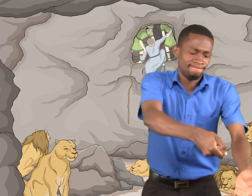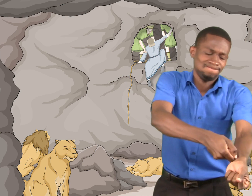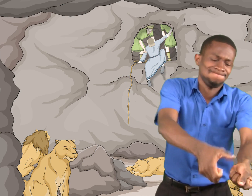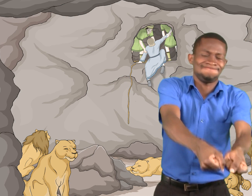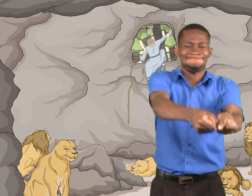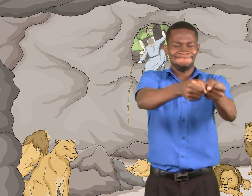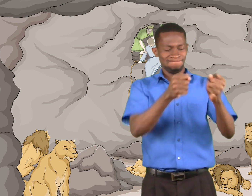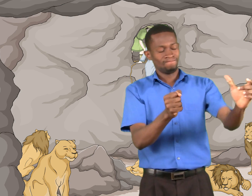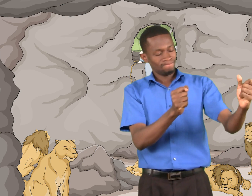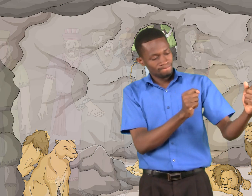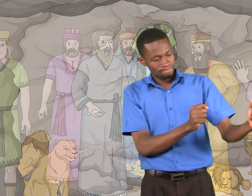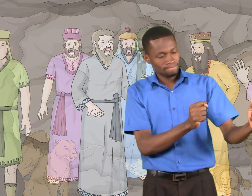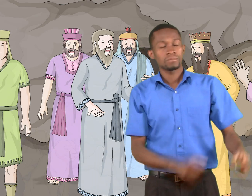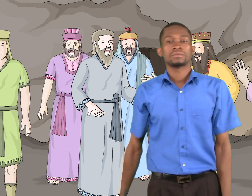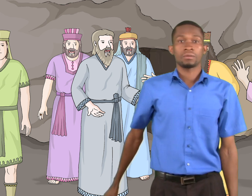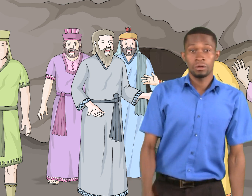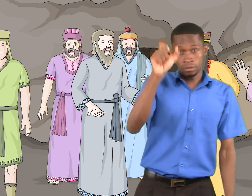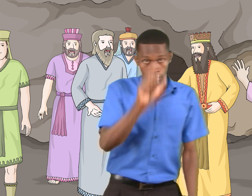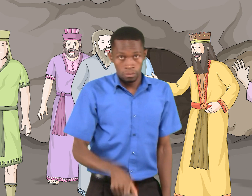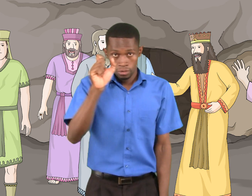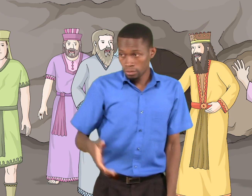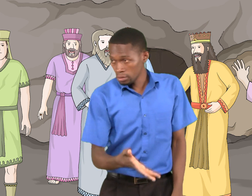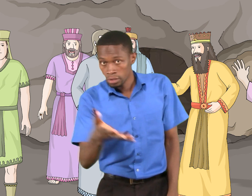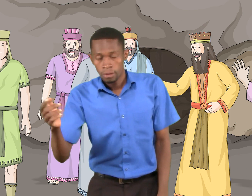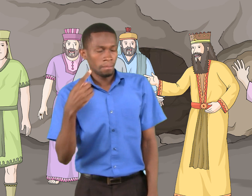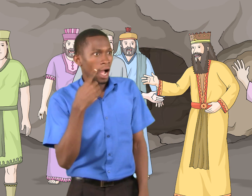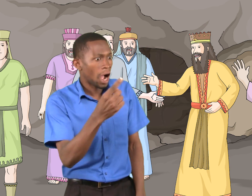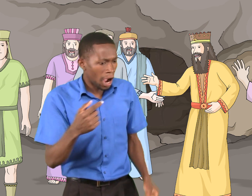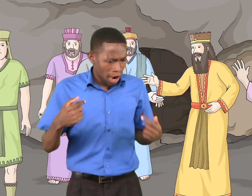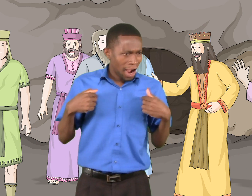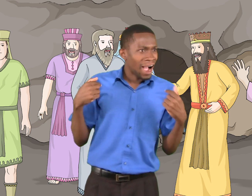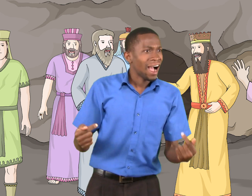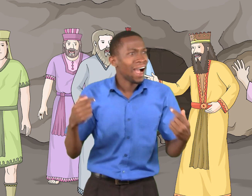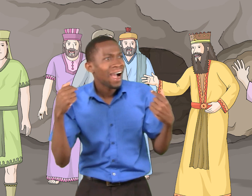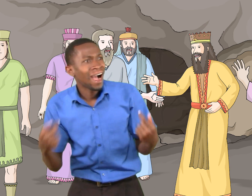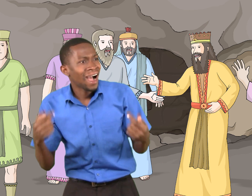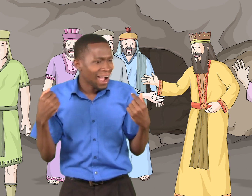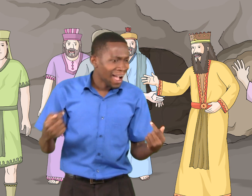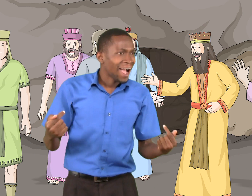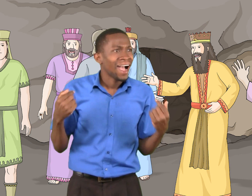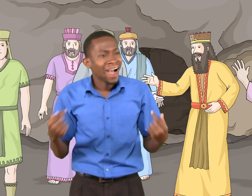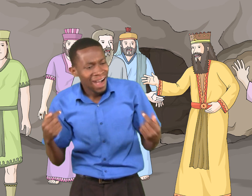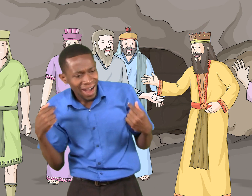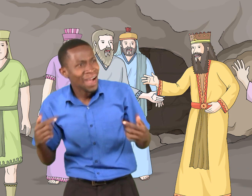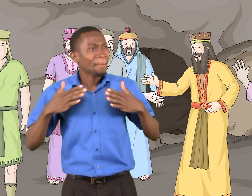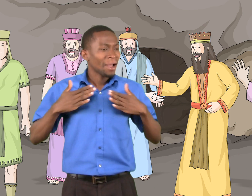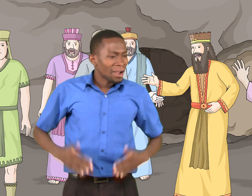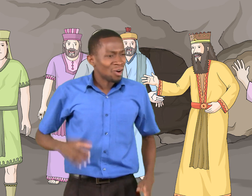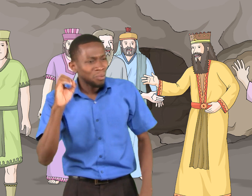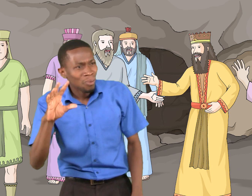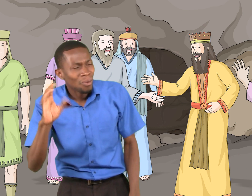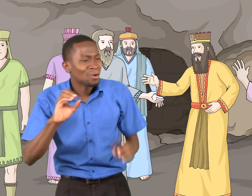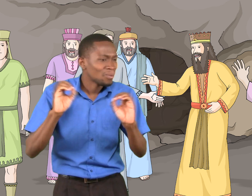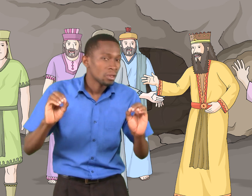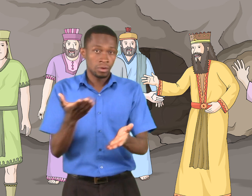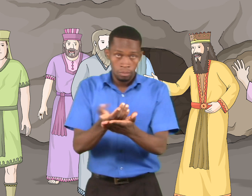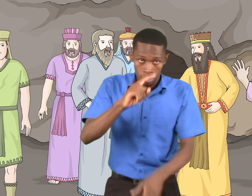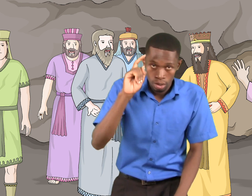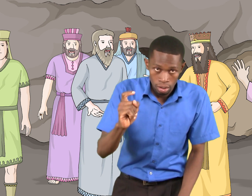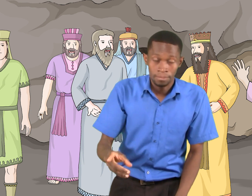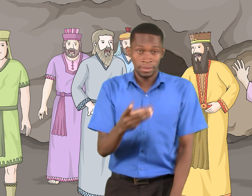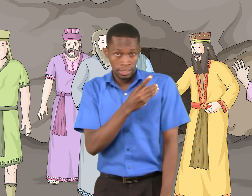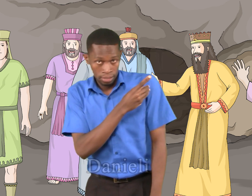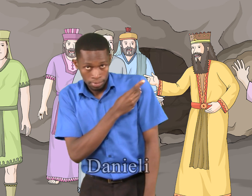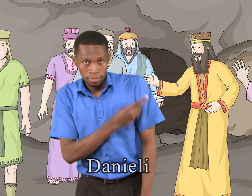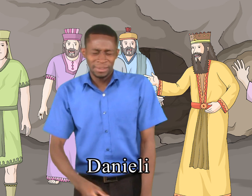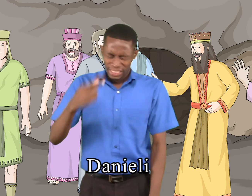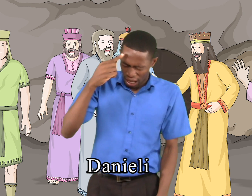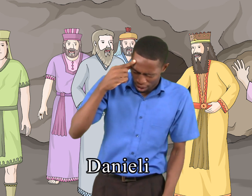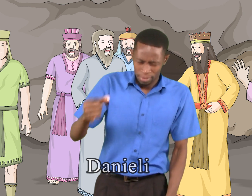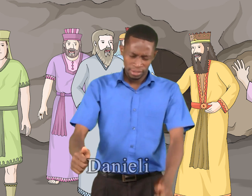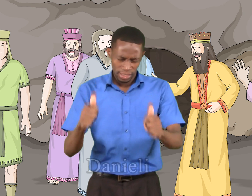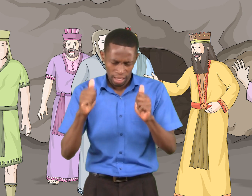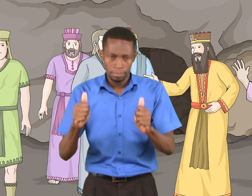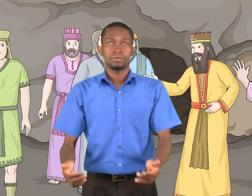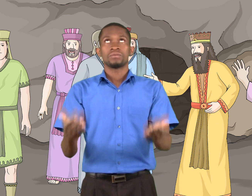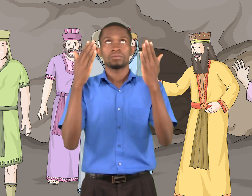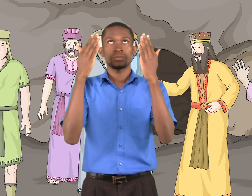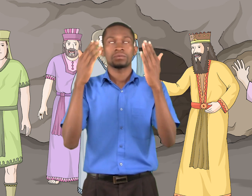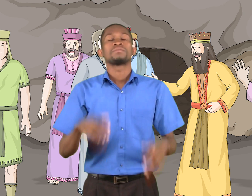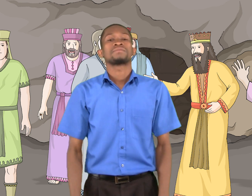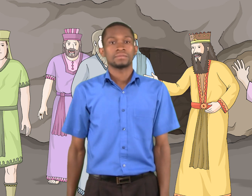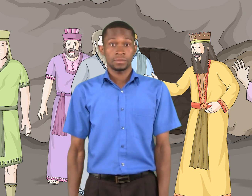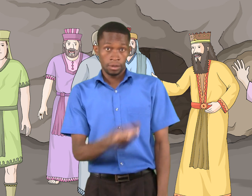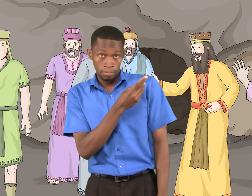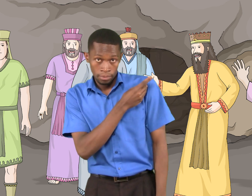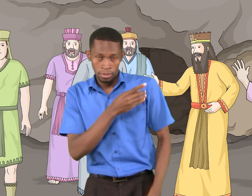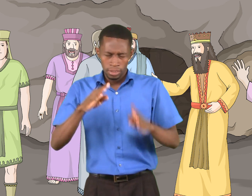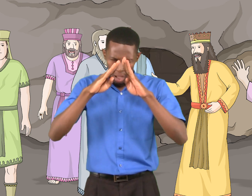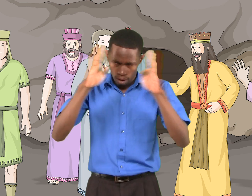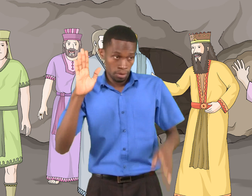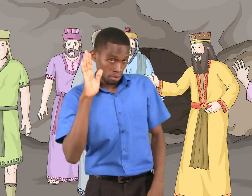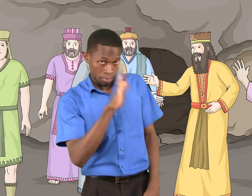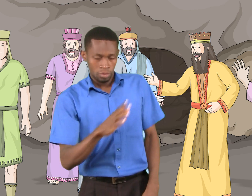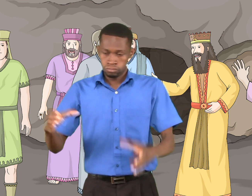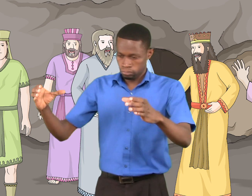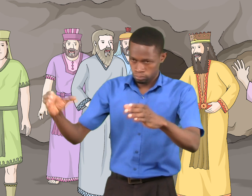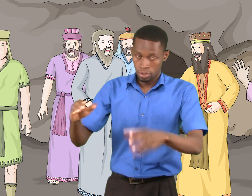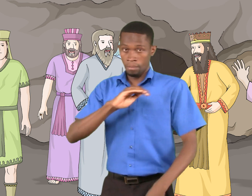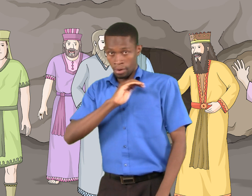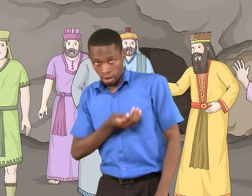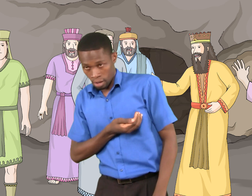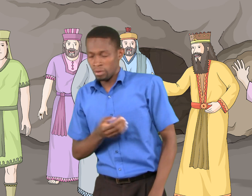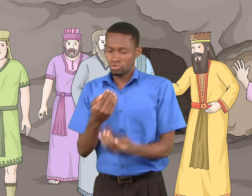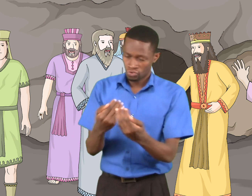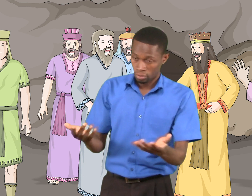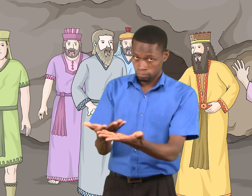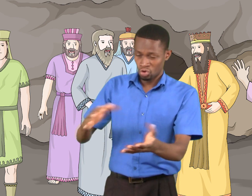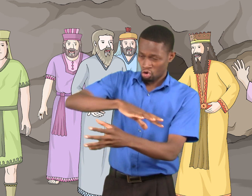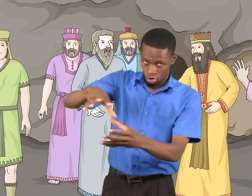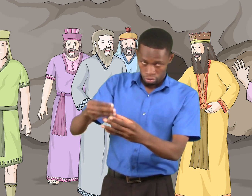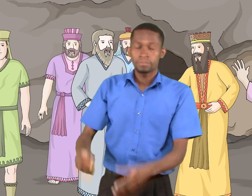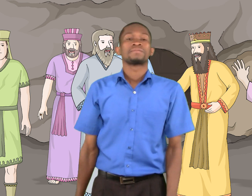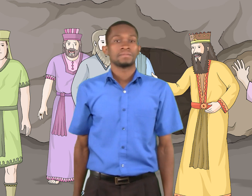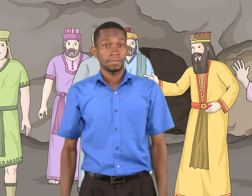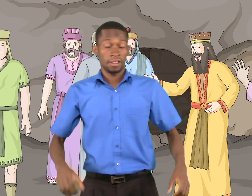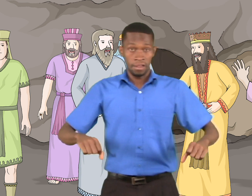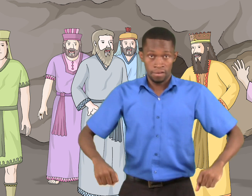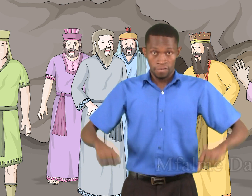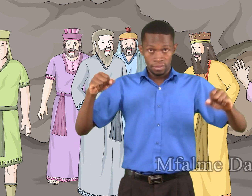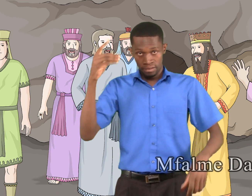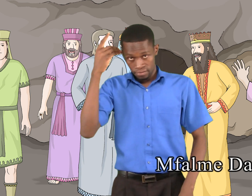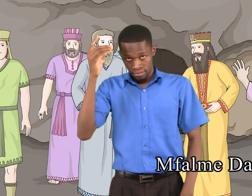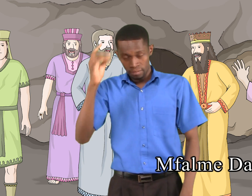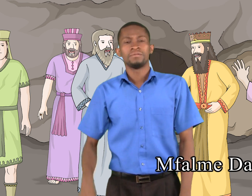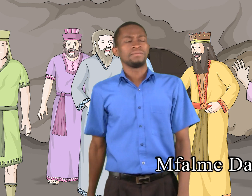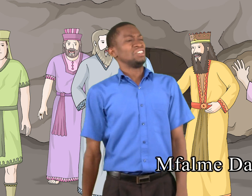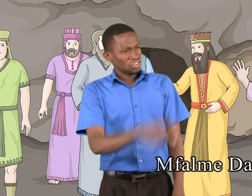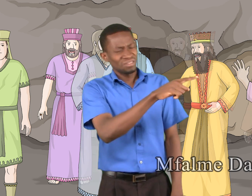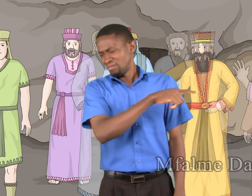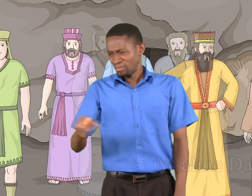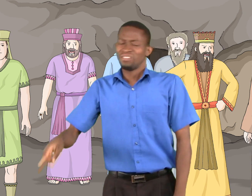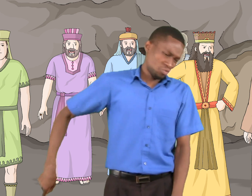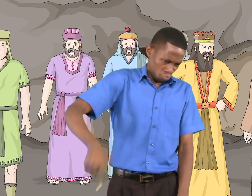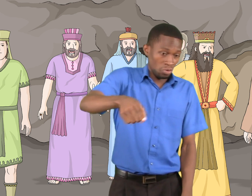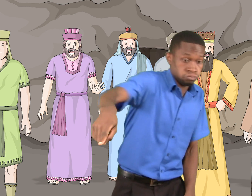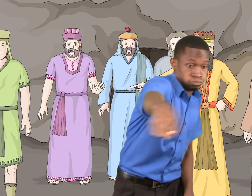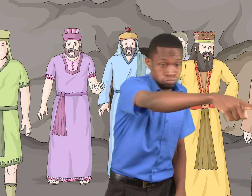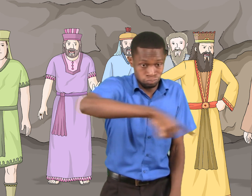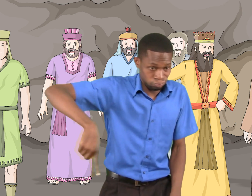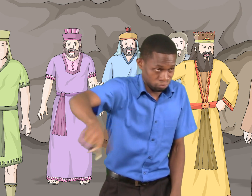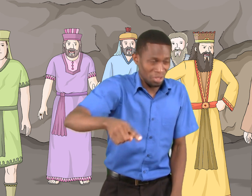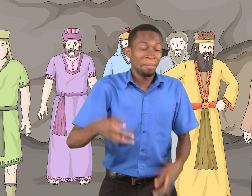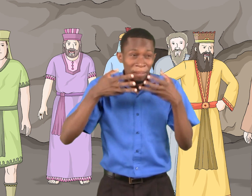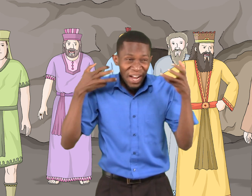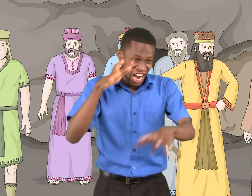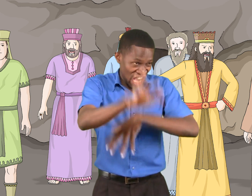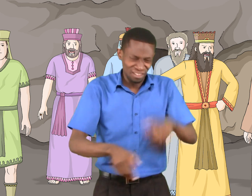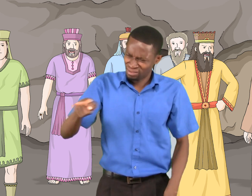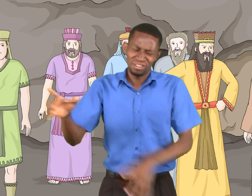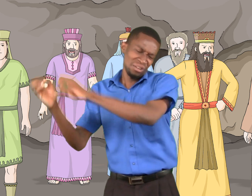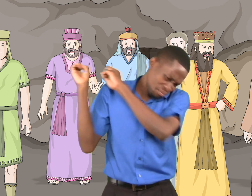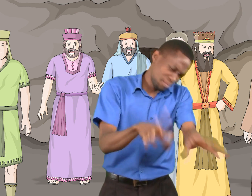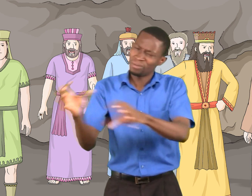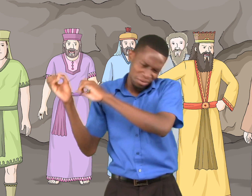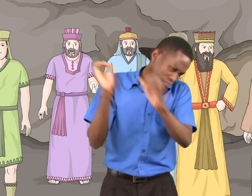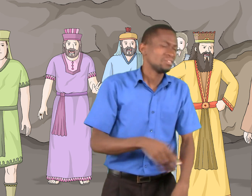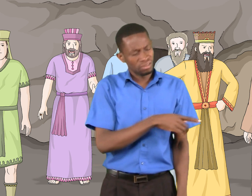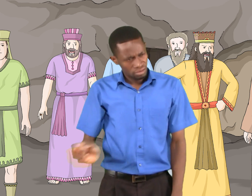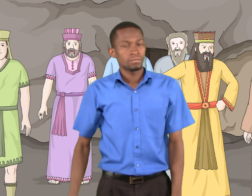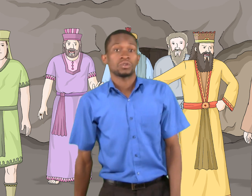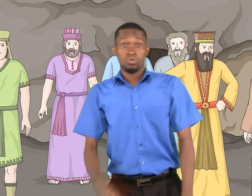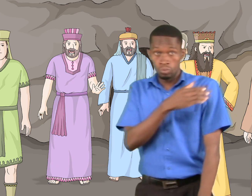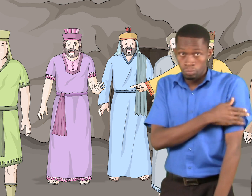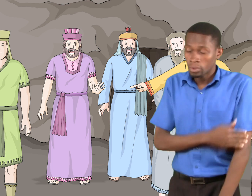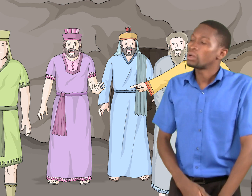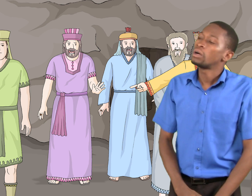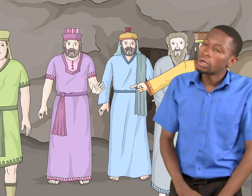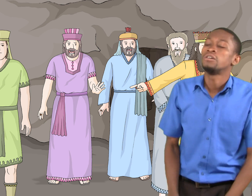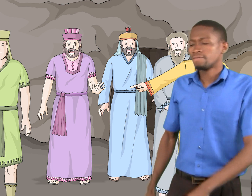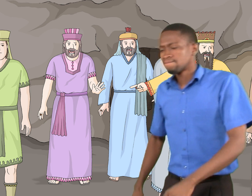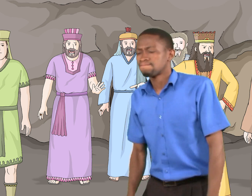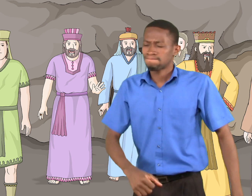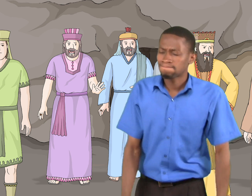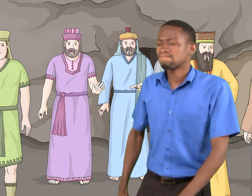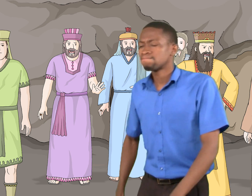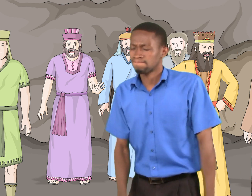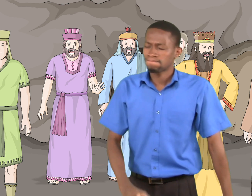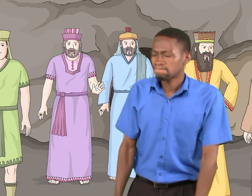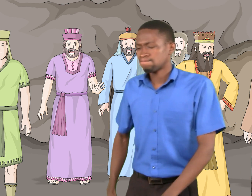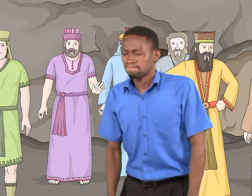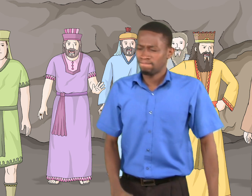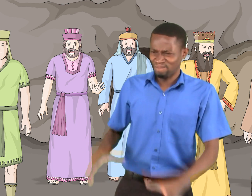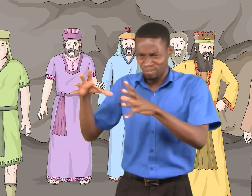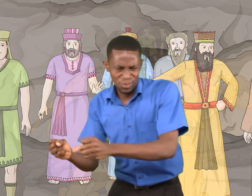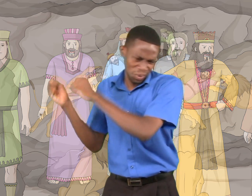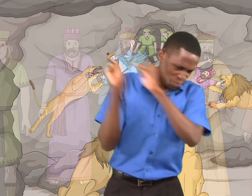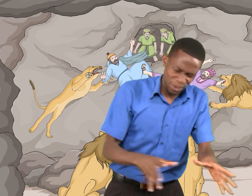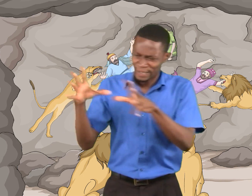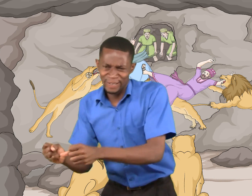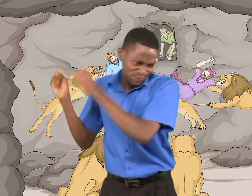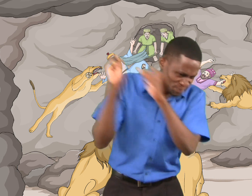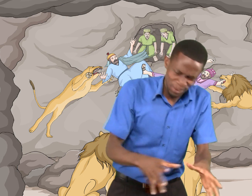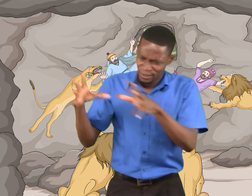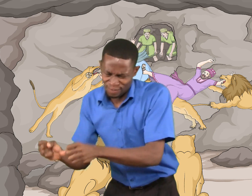At the command of the king, the men who had falsely accused Daniel were brought and thrown into the den of lions—they and their children and wives.